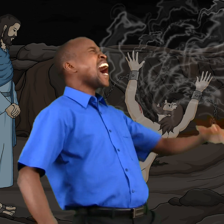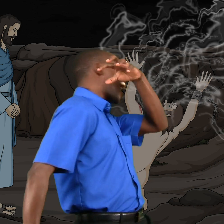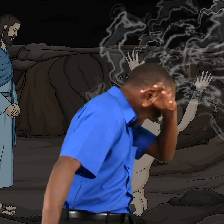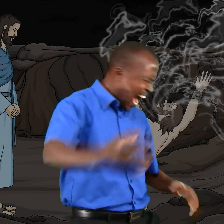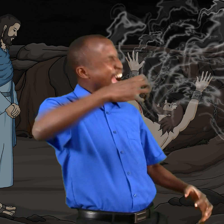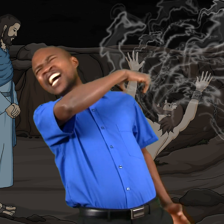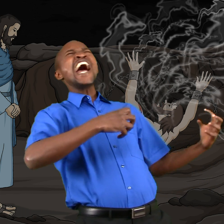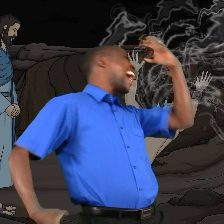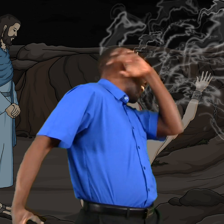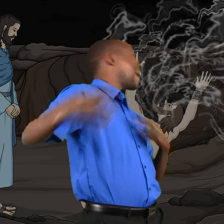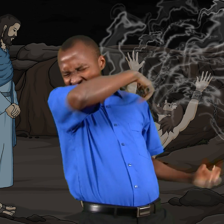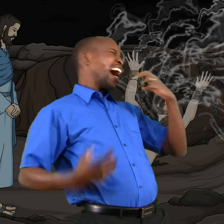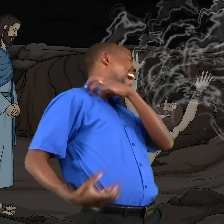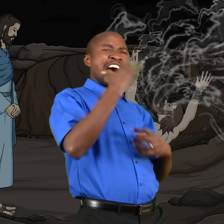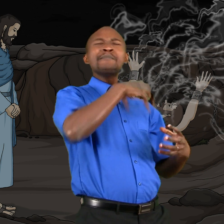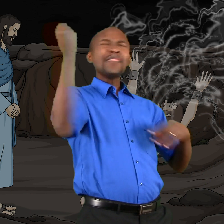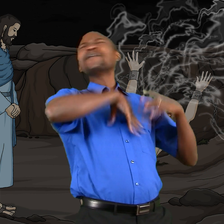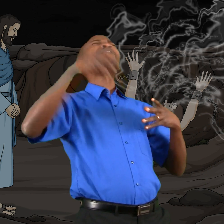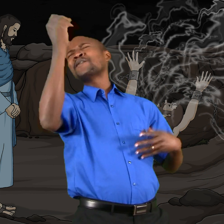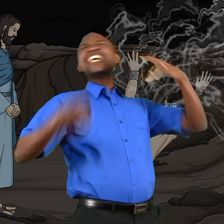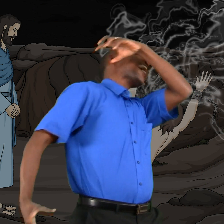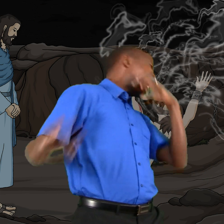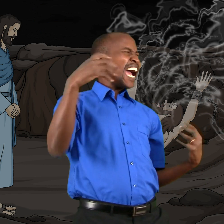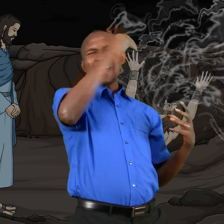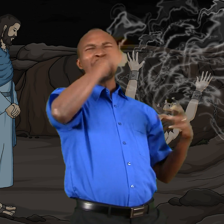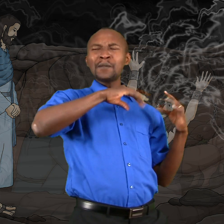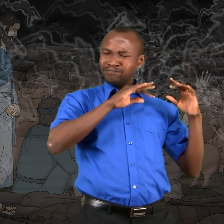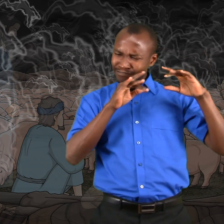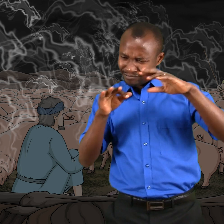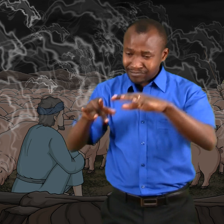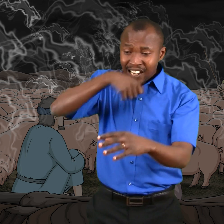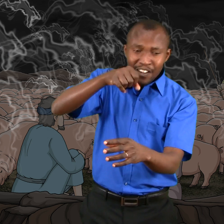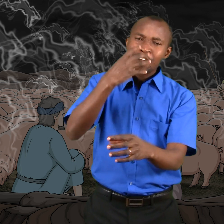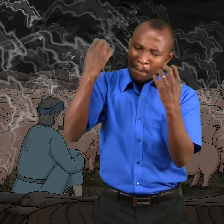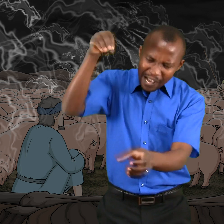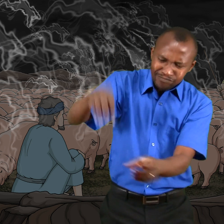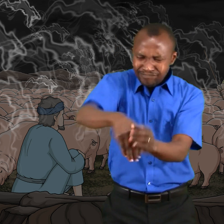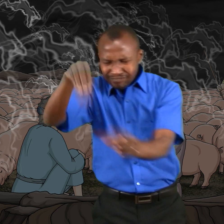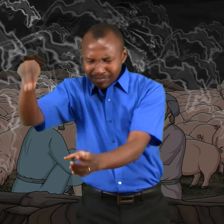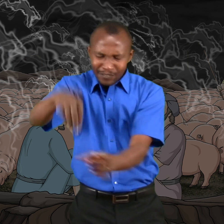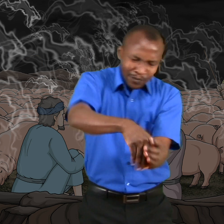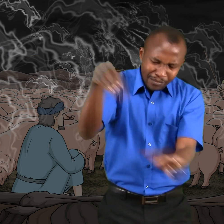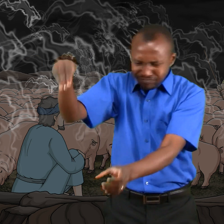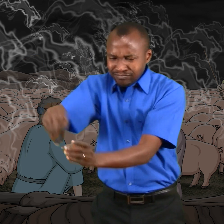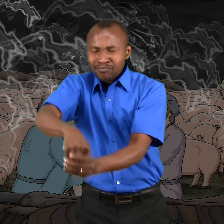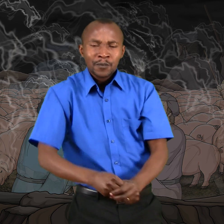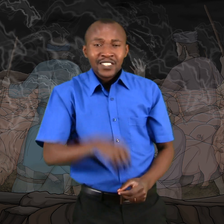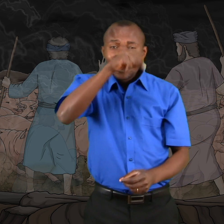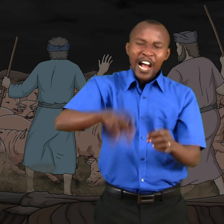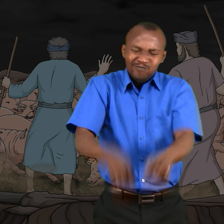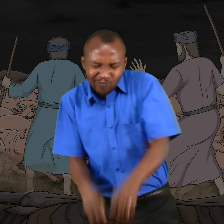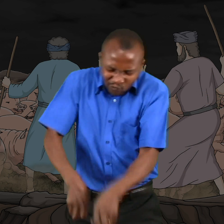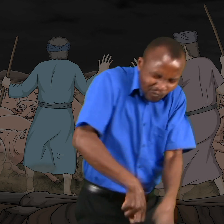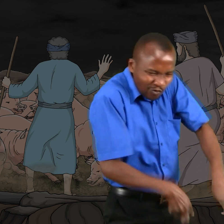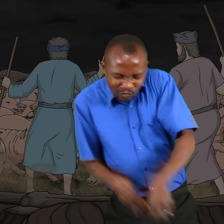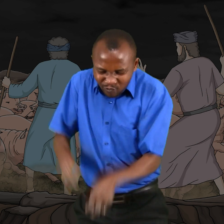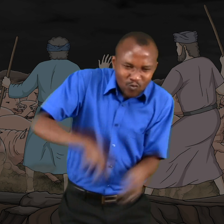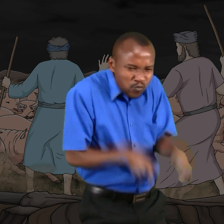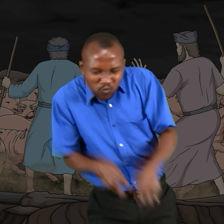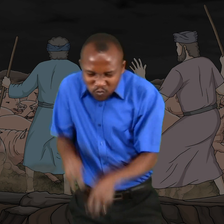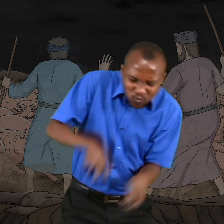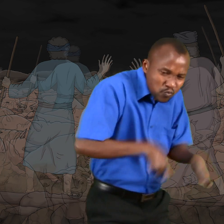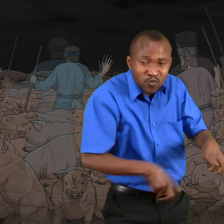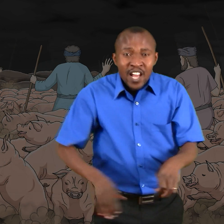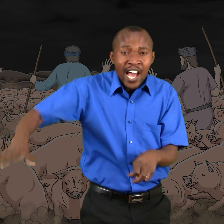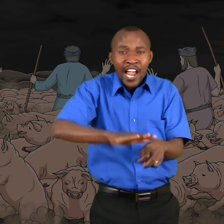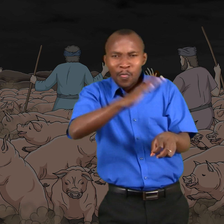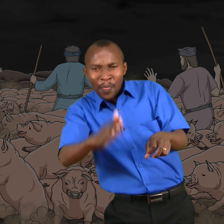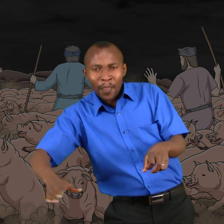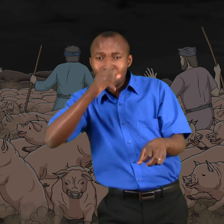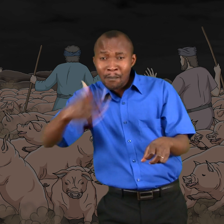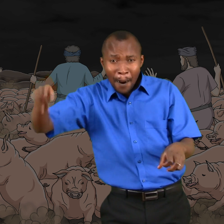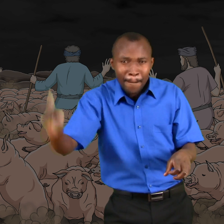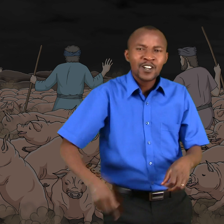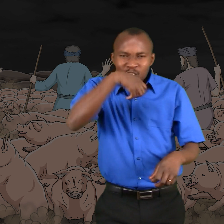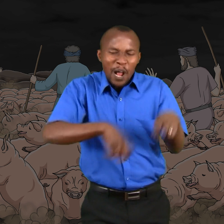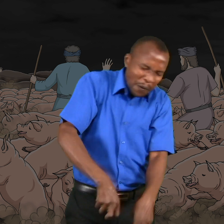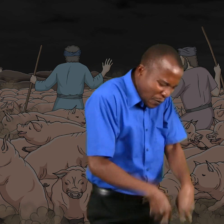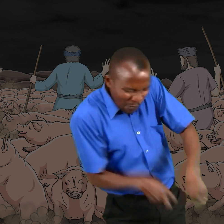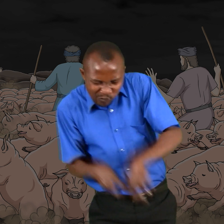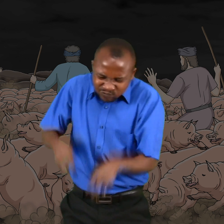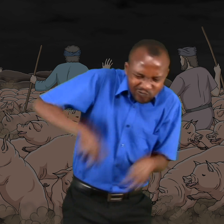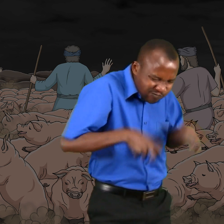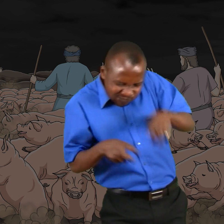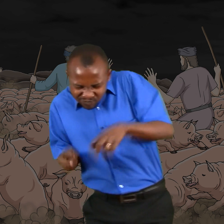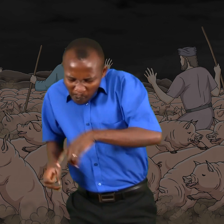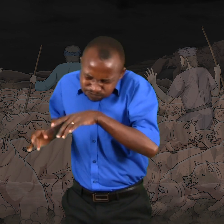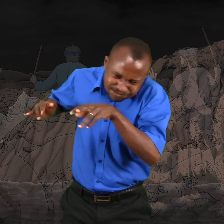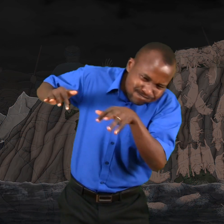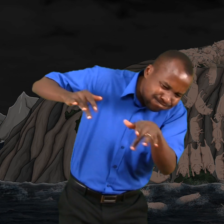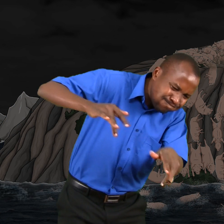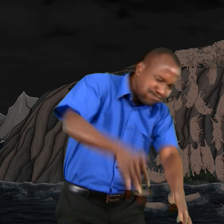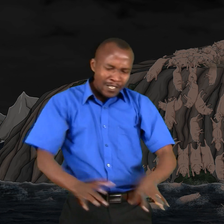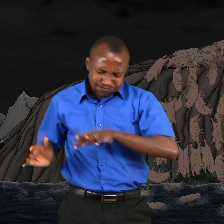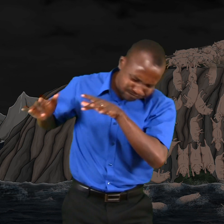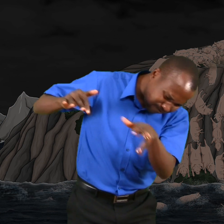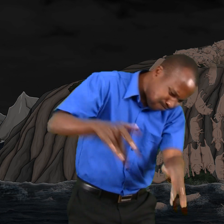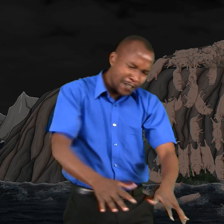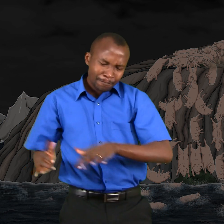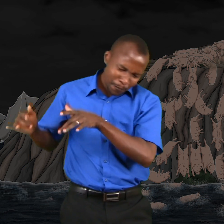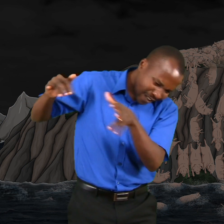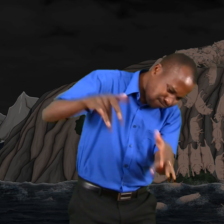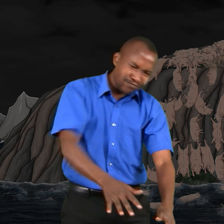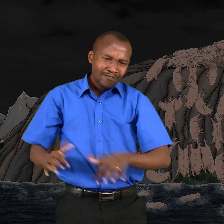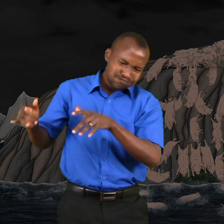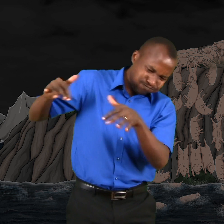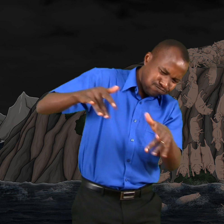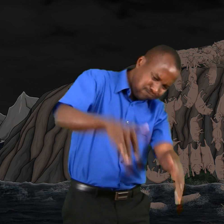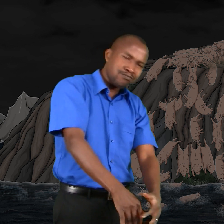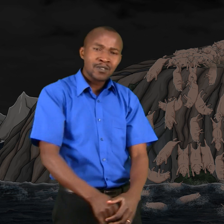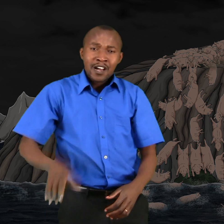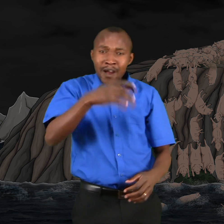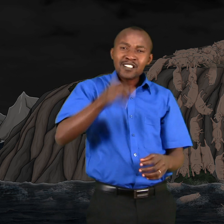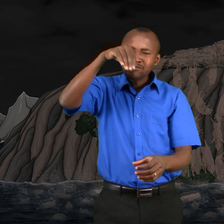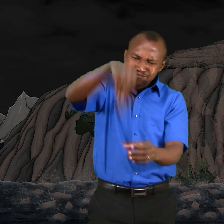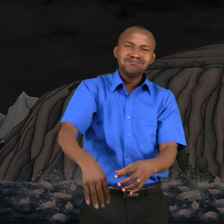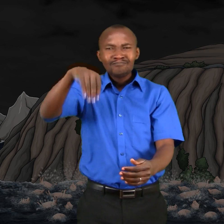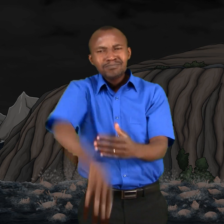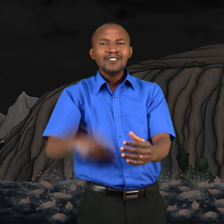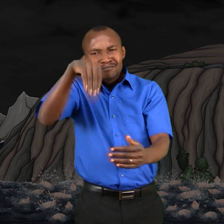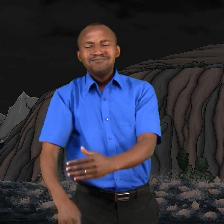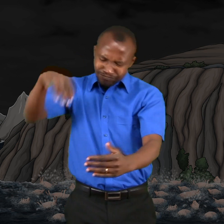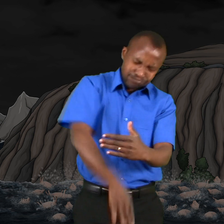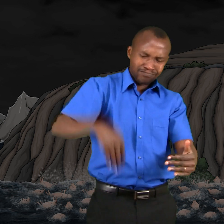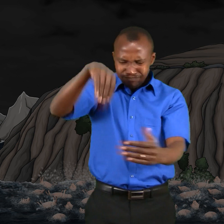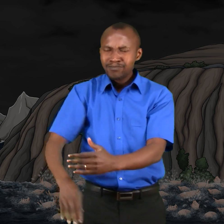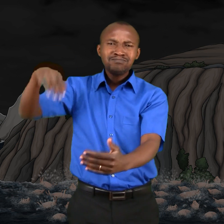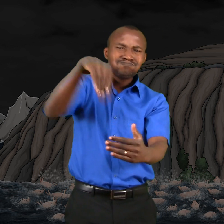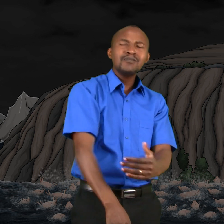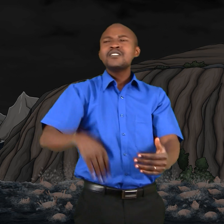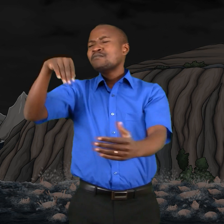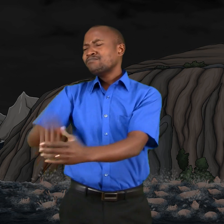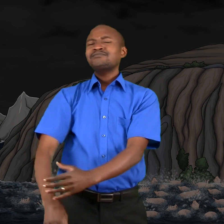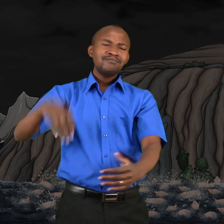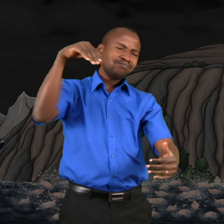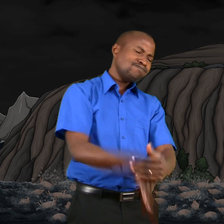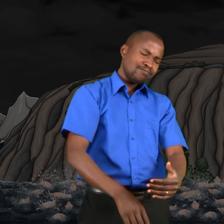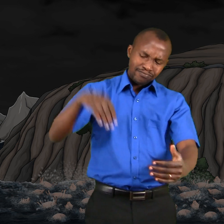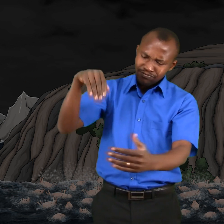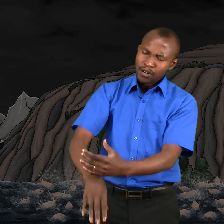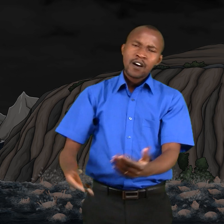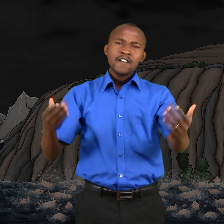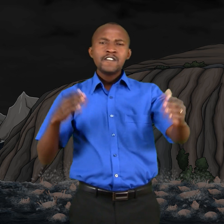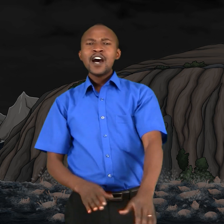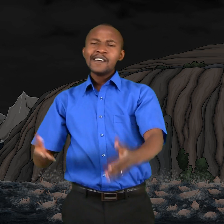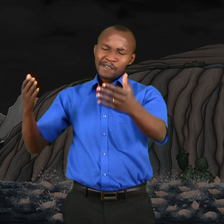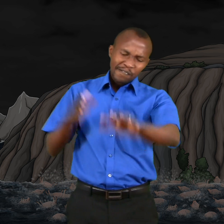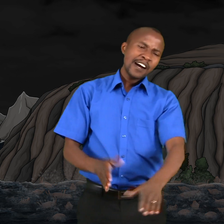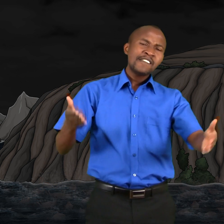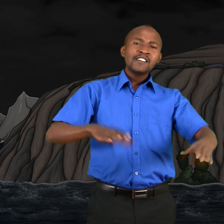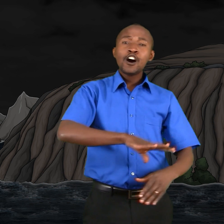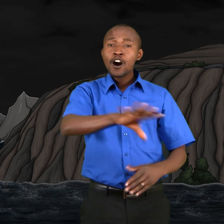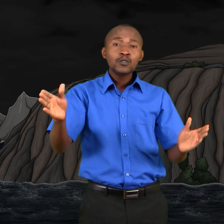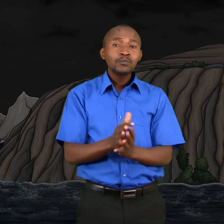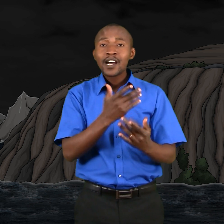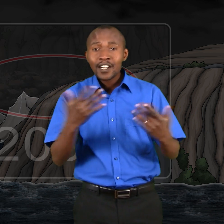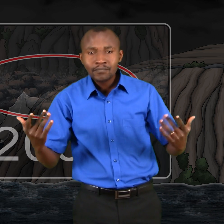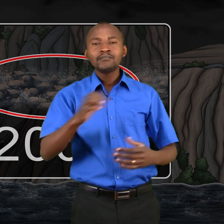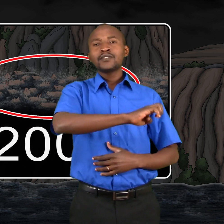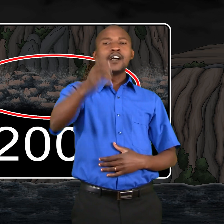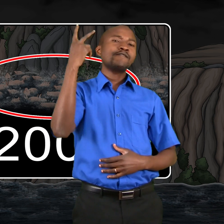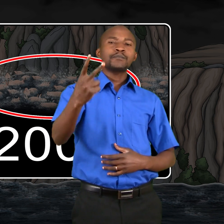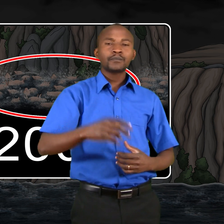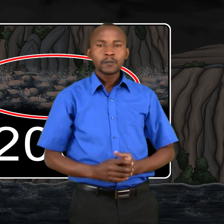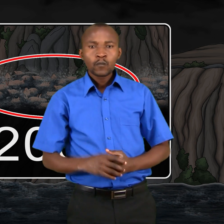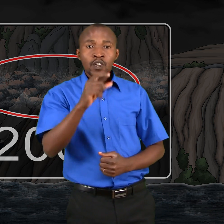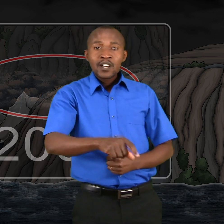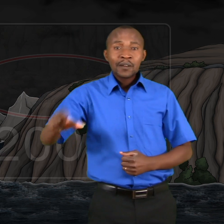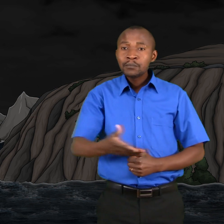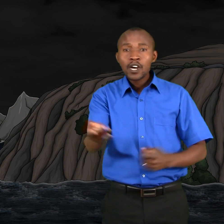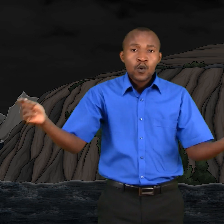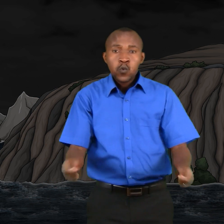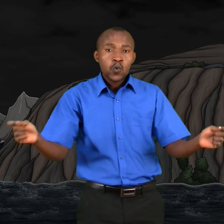He gave them permission, and the unclean spirits came out and went into the pigs, and the herd of about two thousand rushed down the steep bank into the sea and drowned in the water.